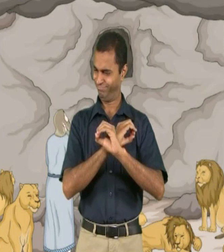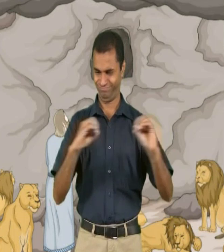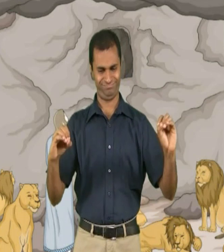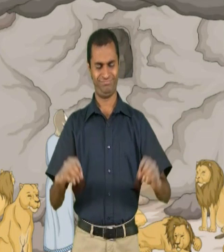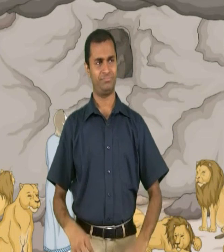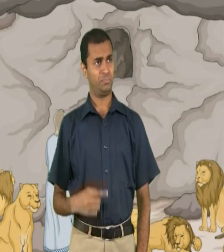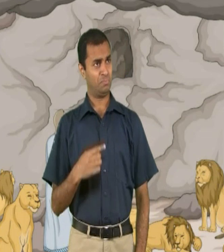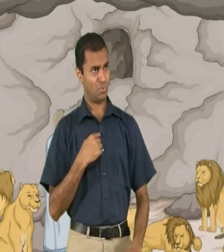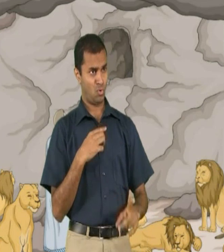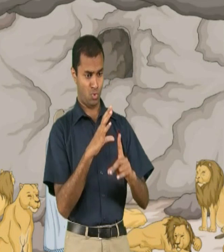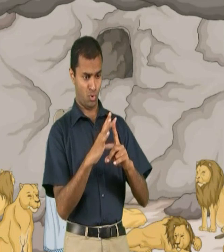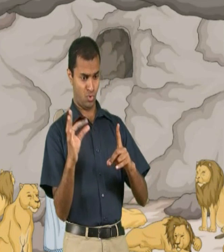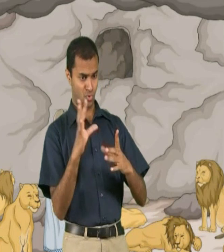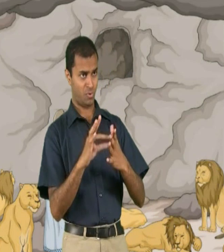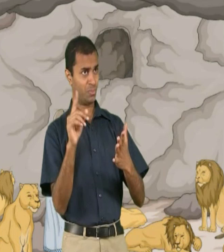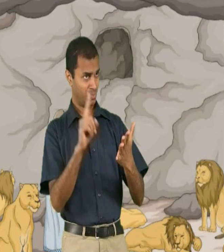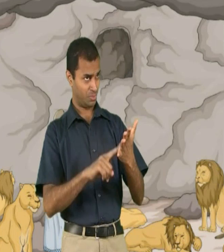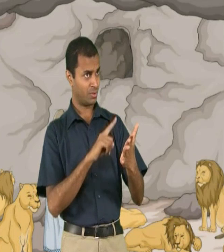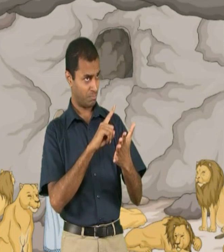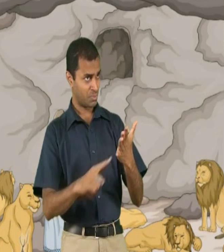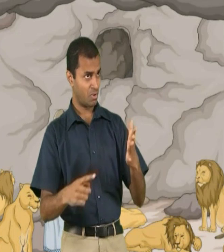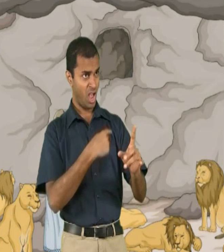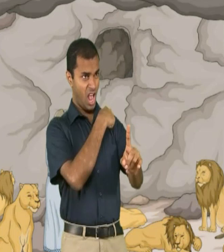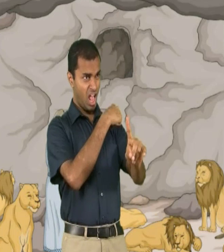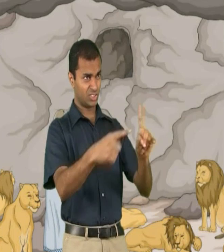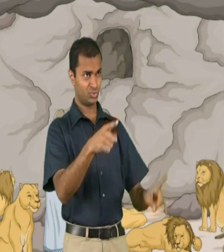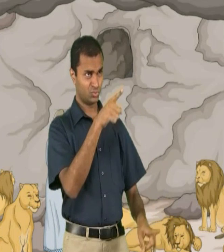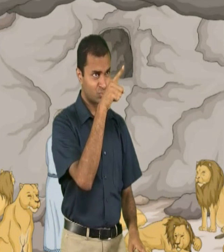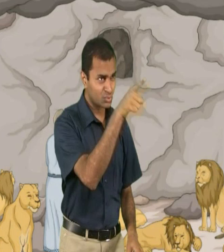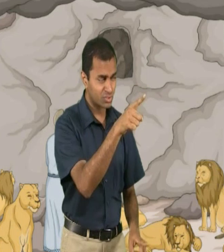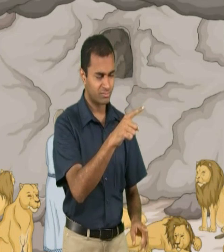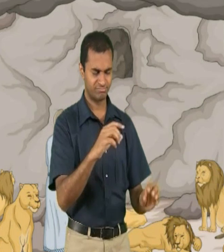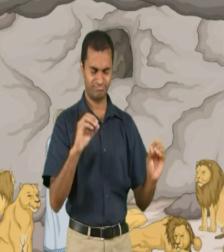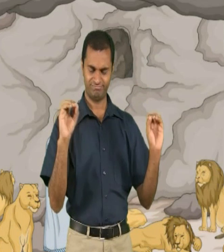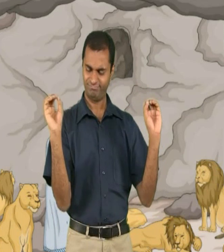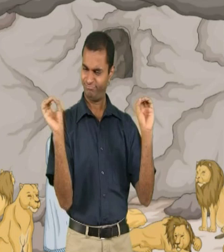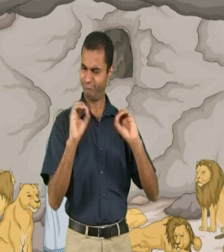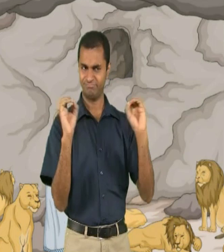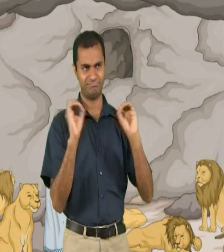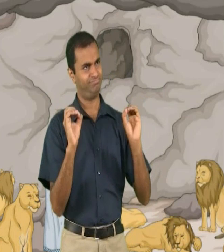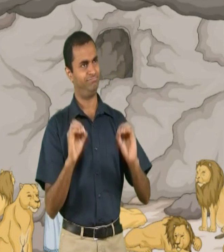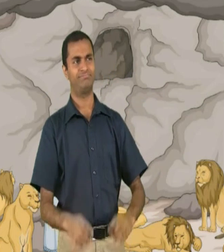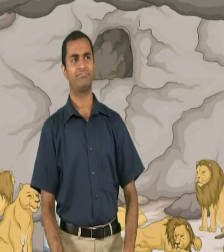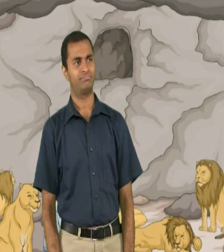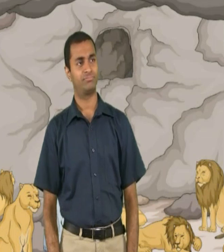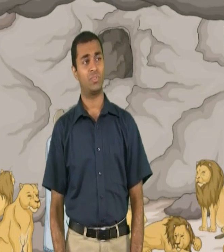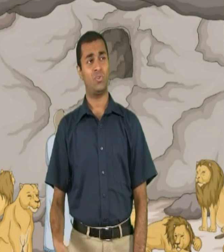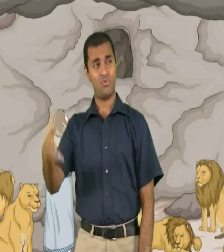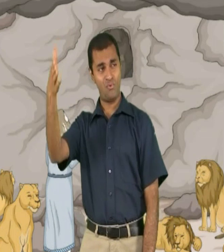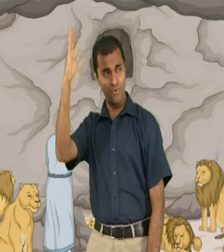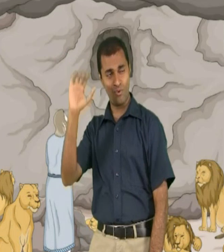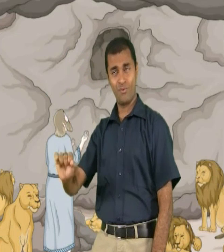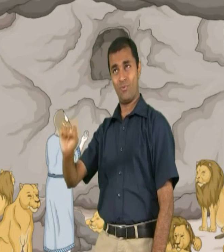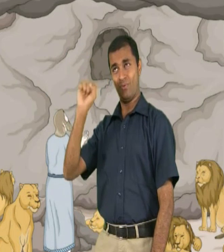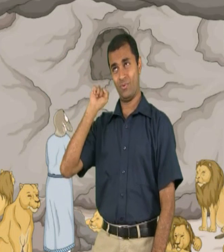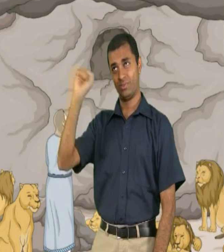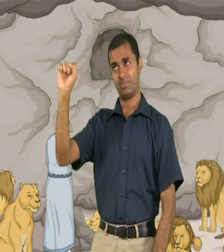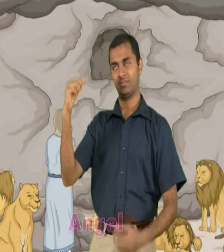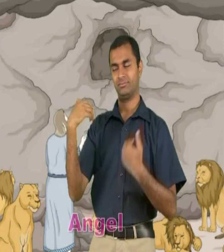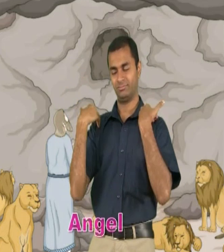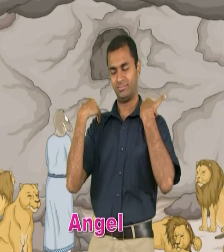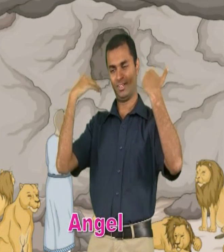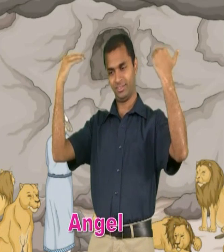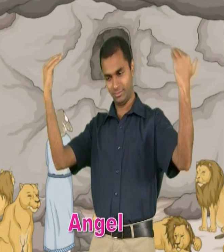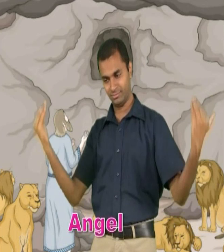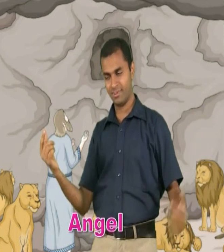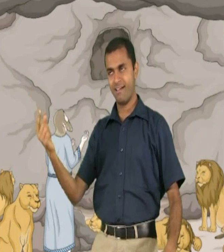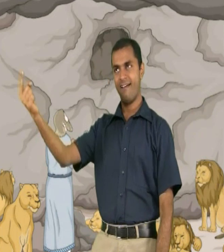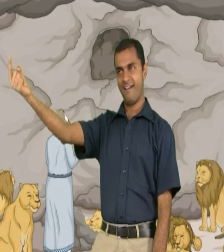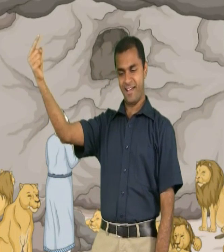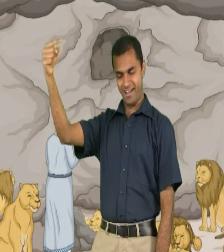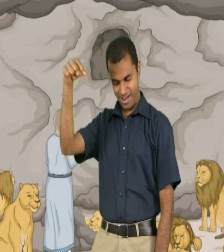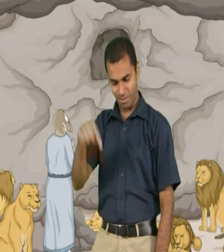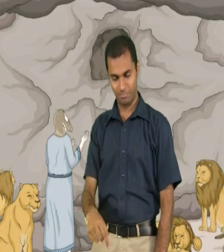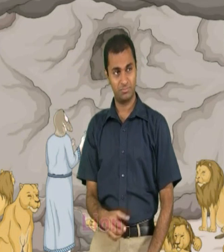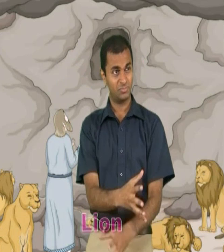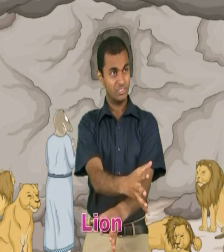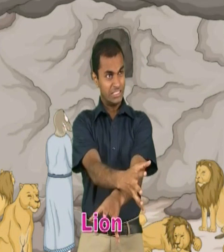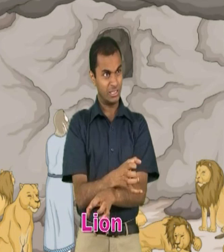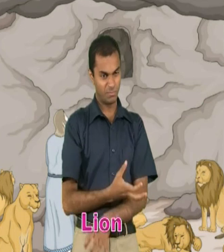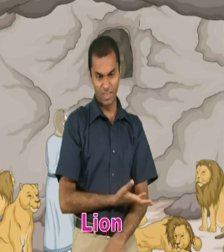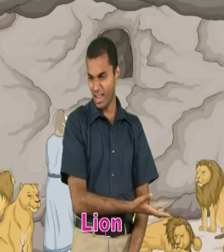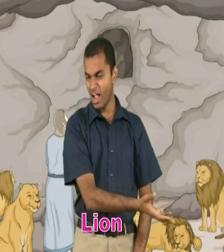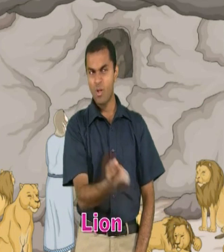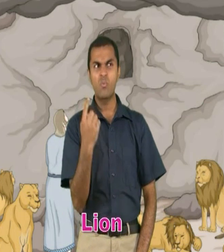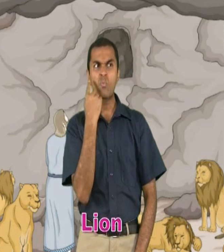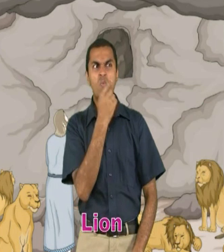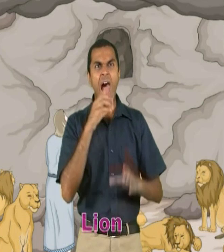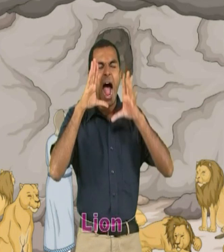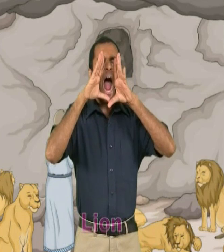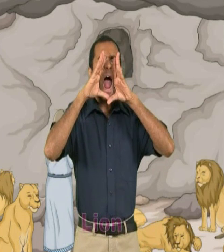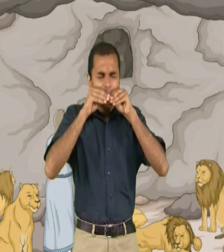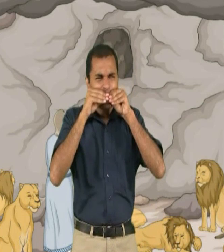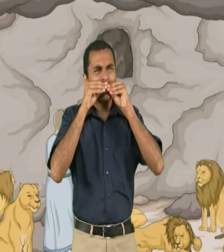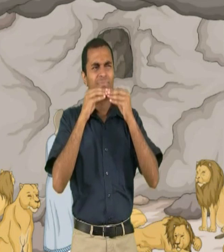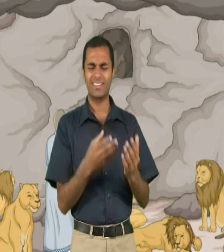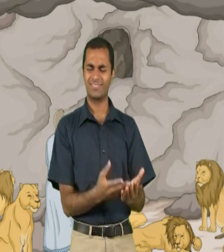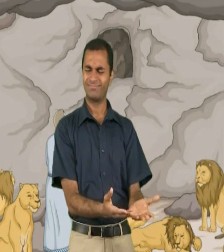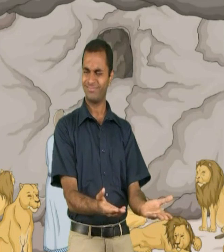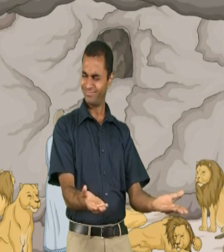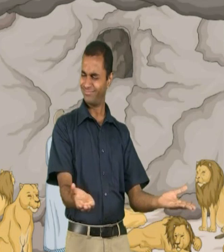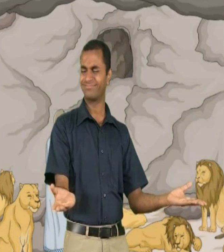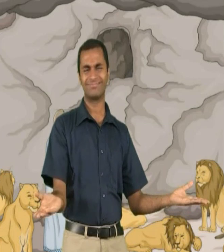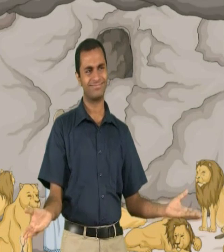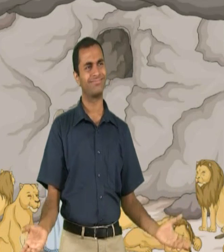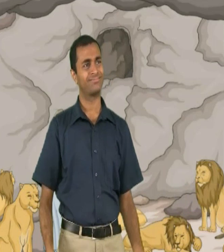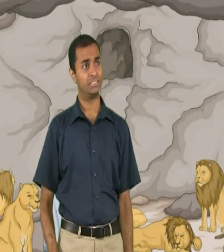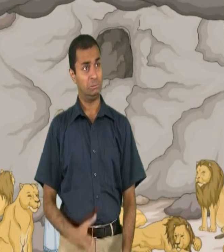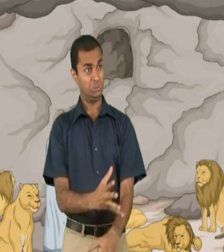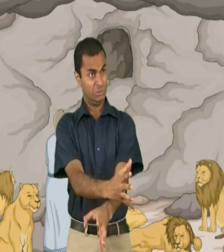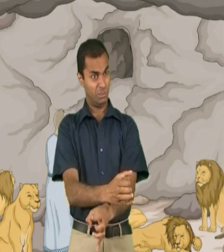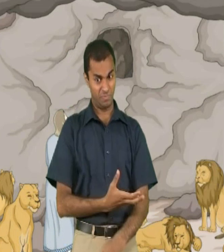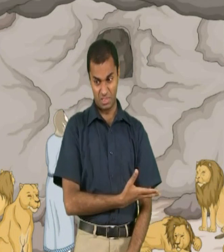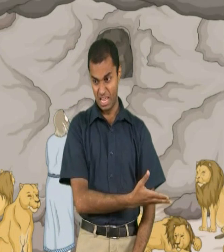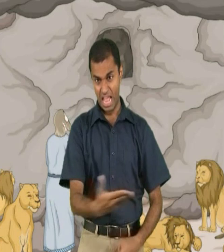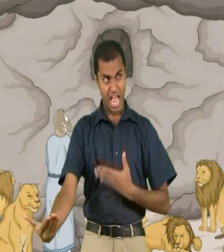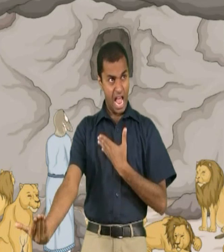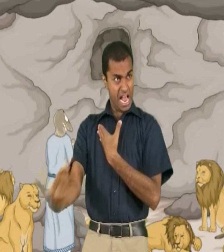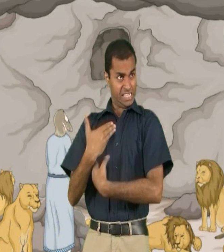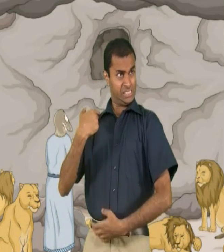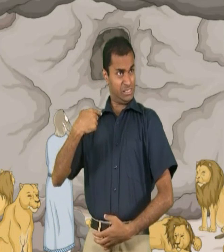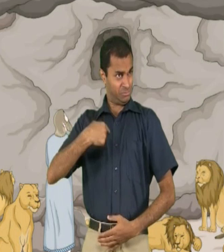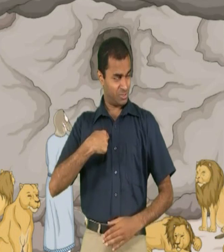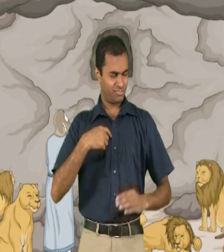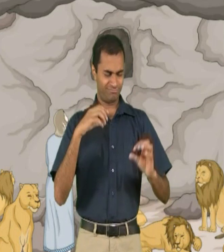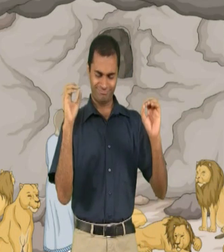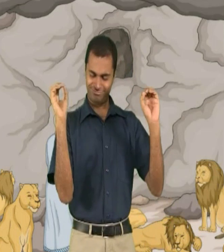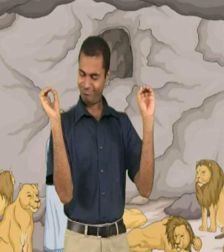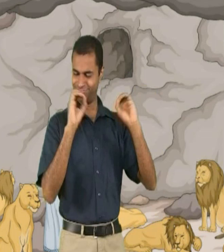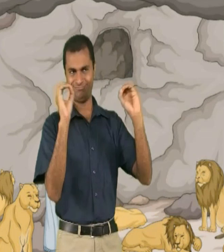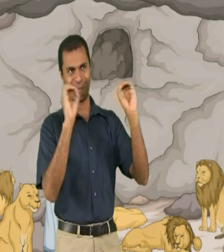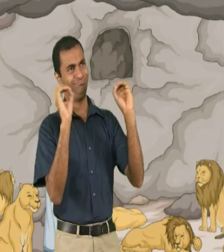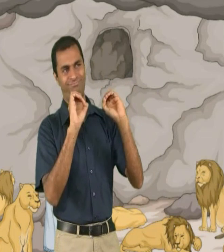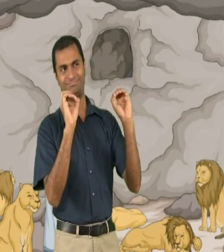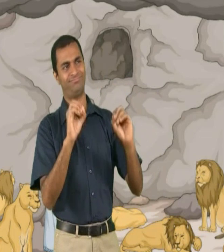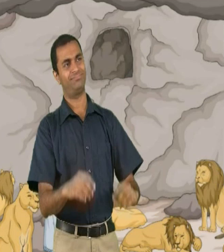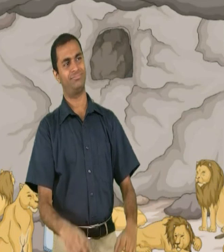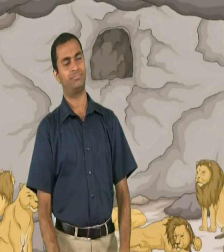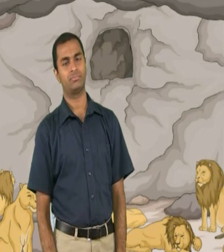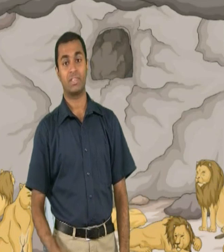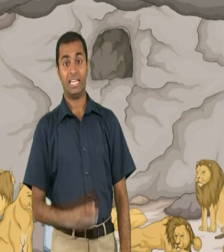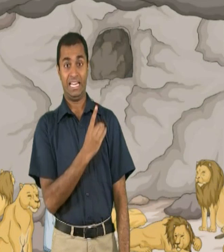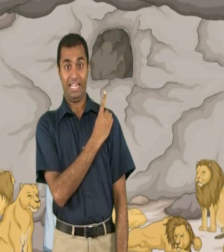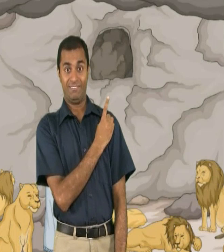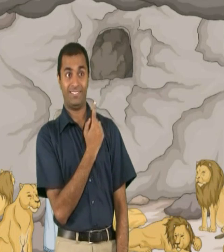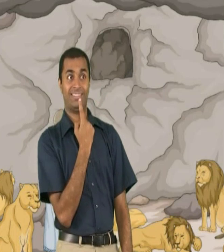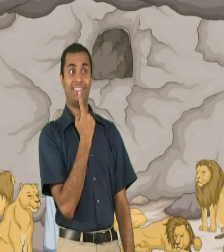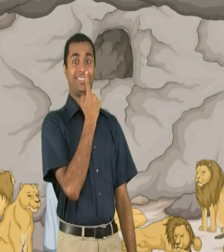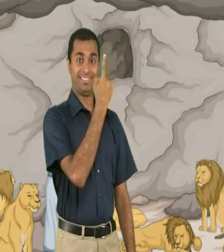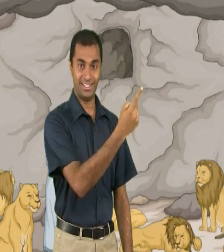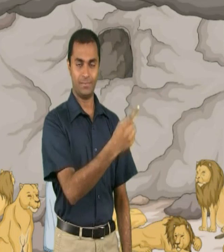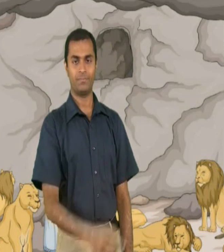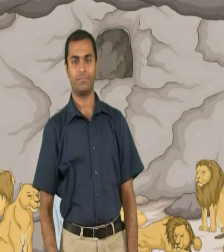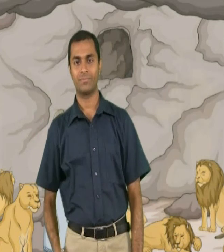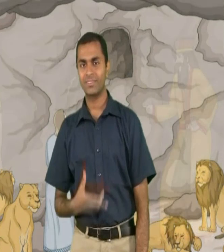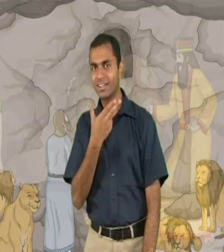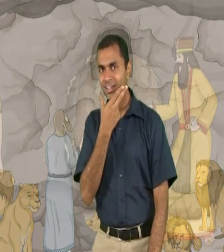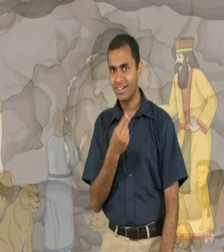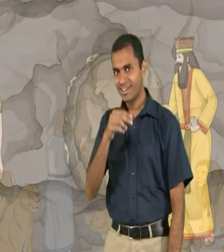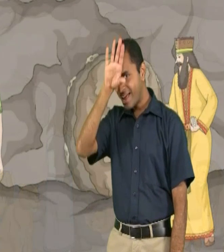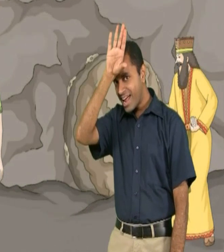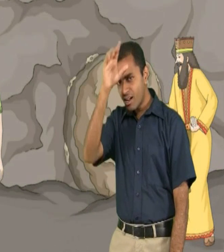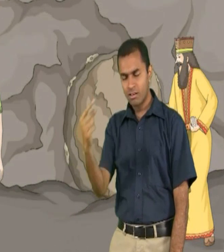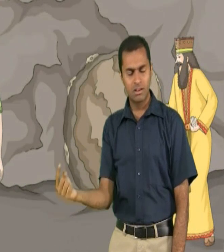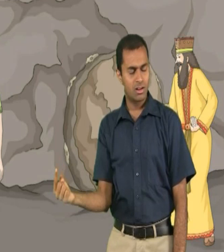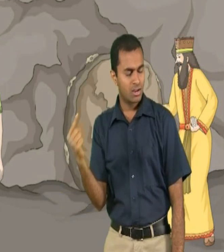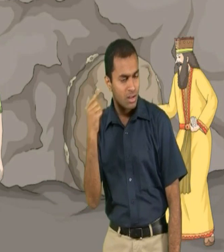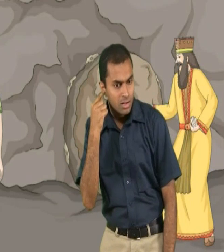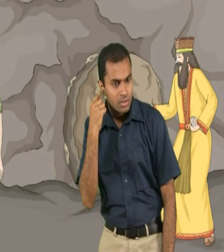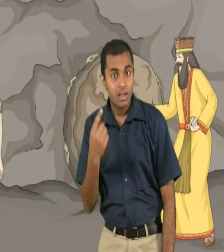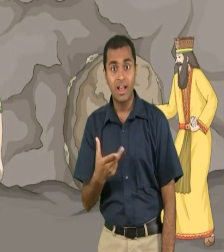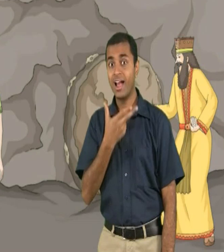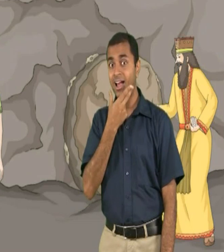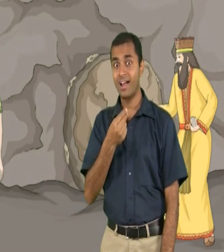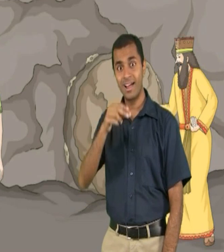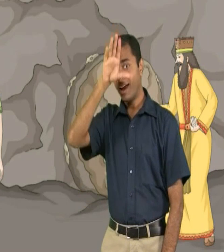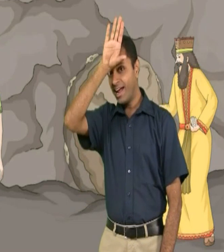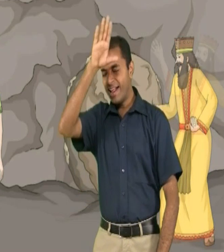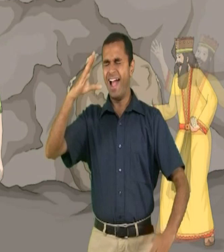They have not hurt me, for I was found innocent in His sight, and I have done no wrong against you, O king.”